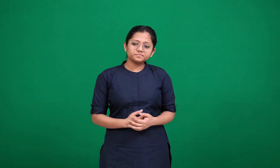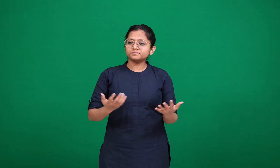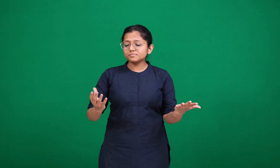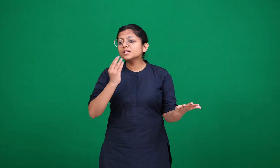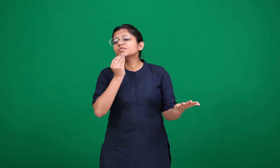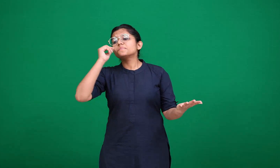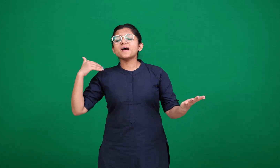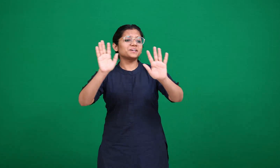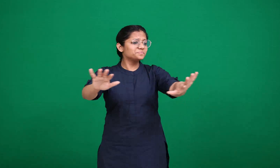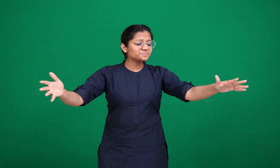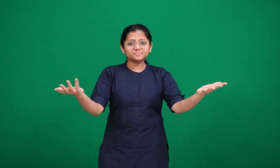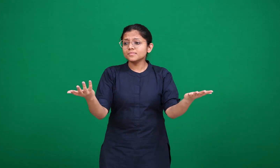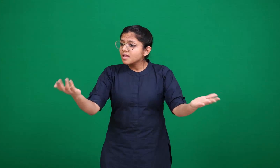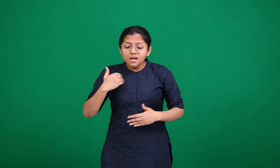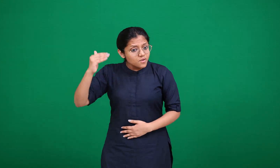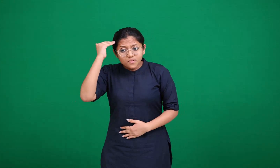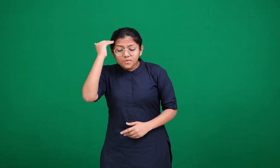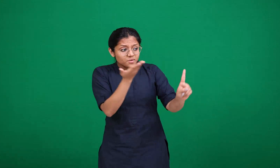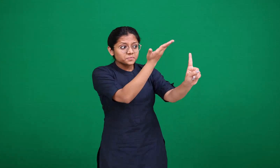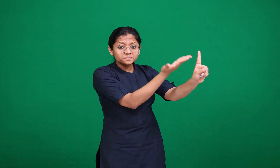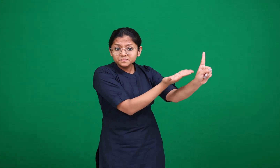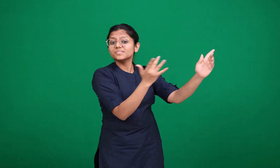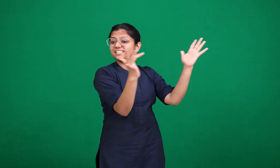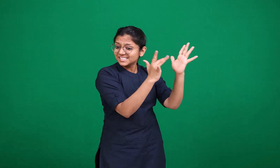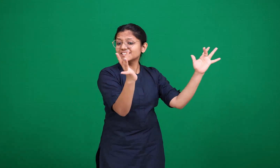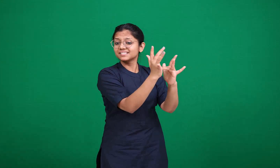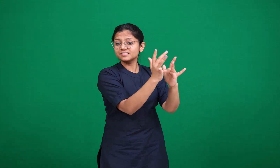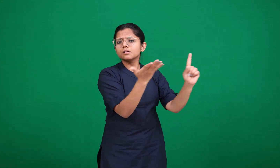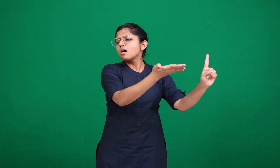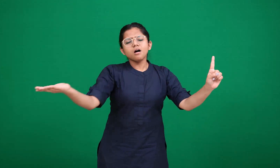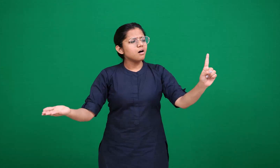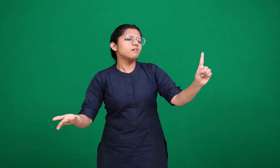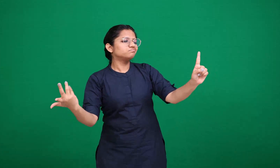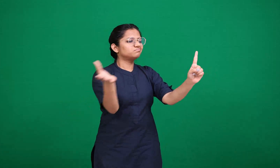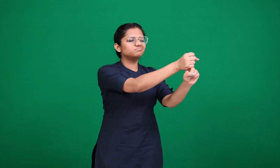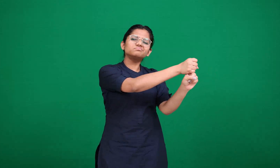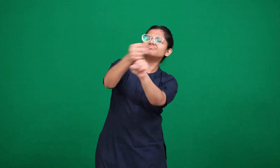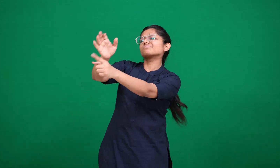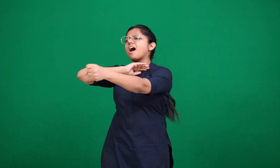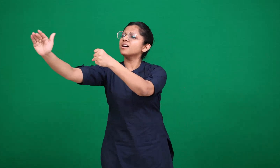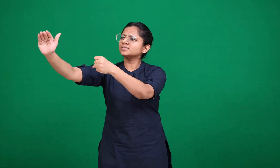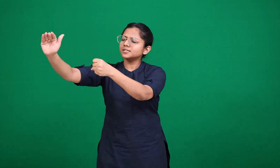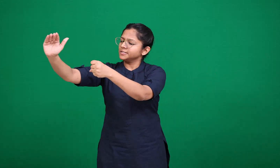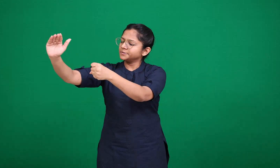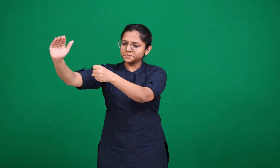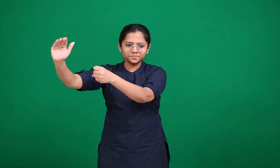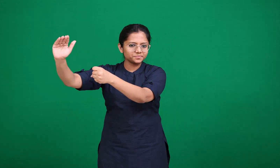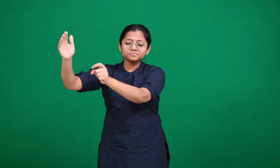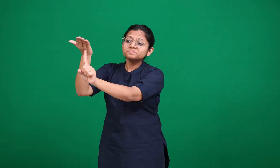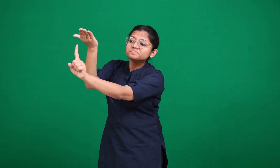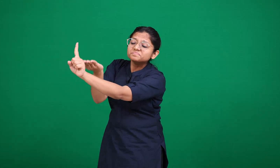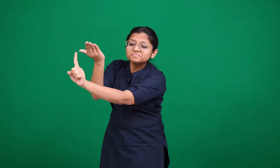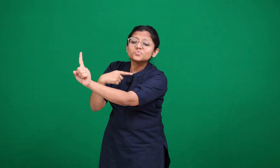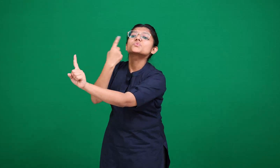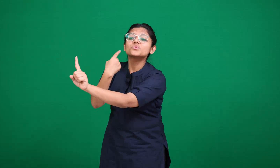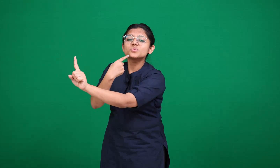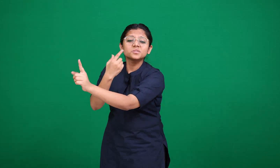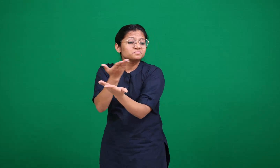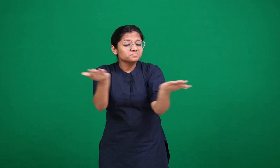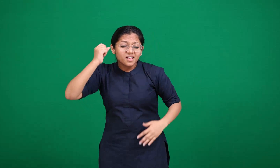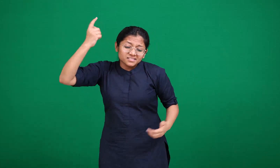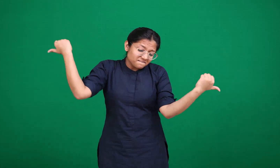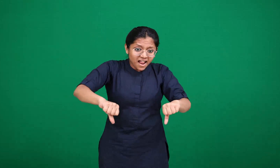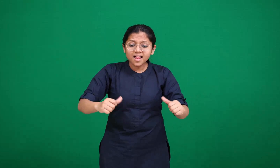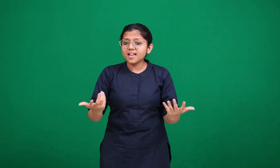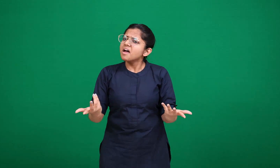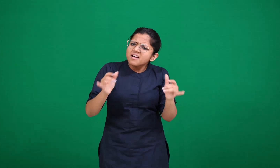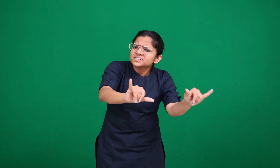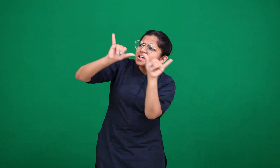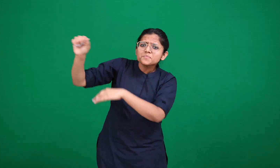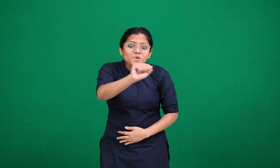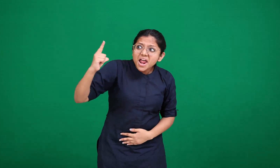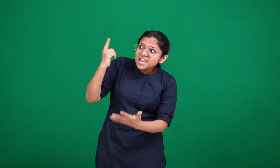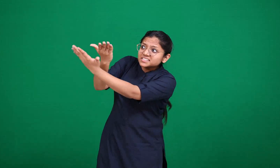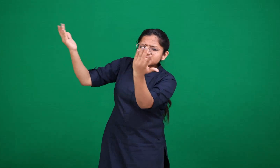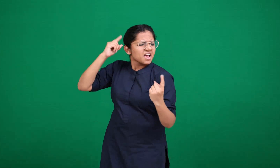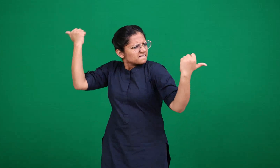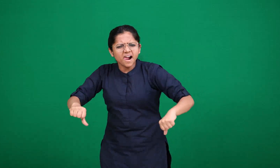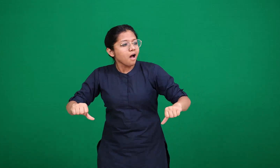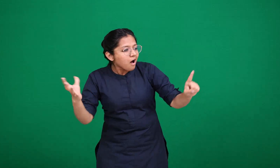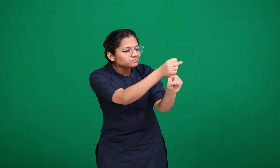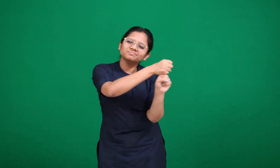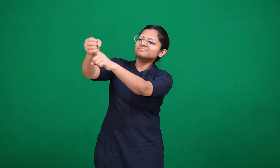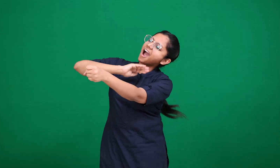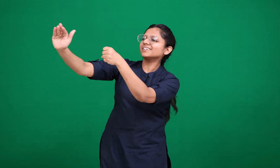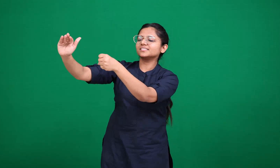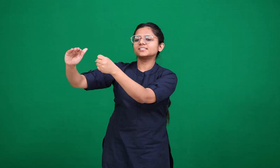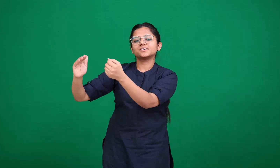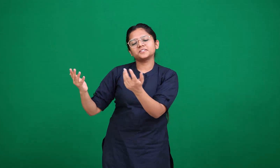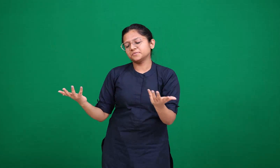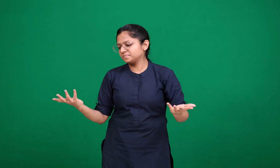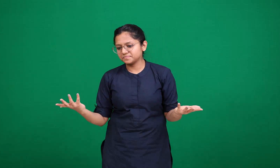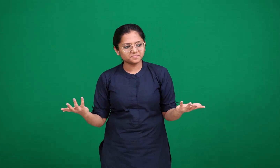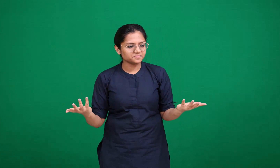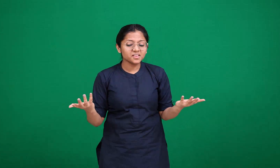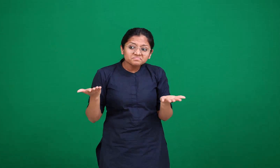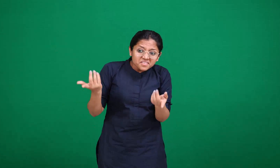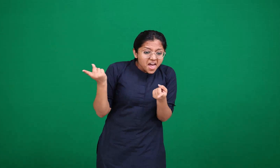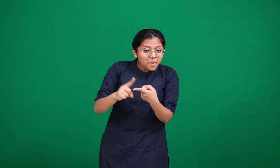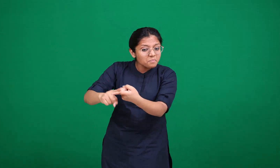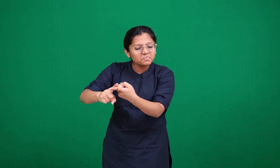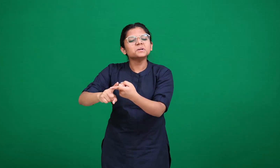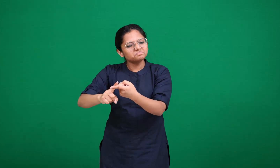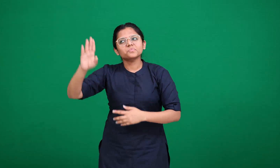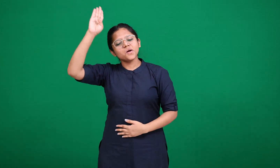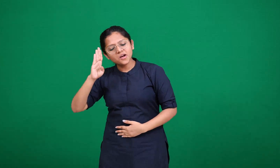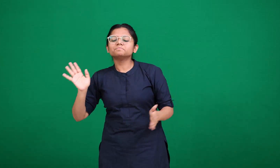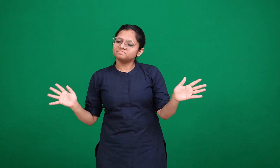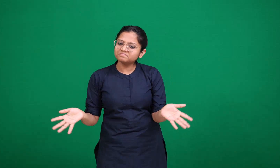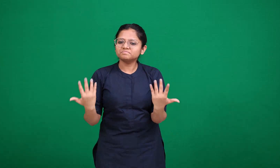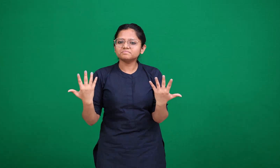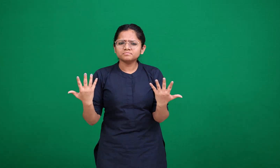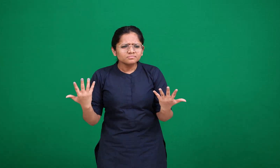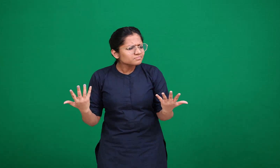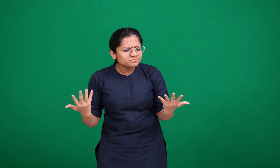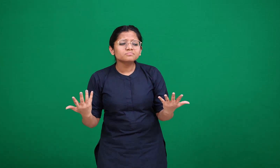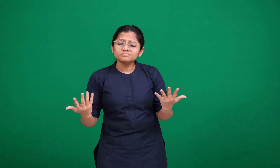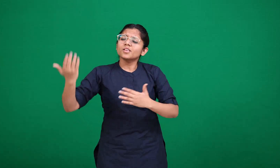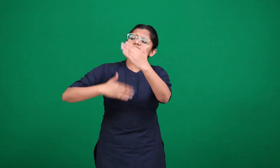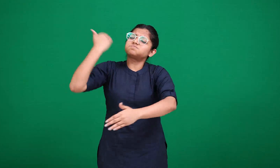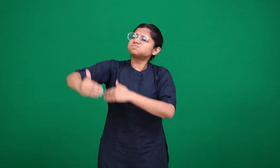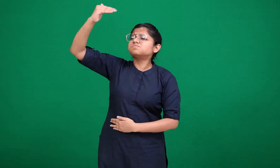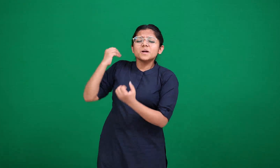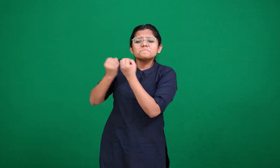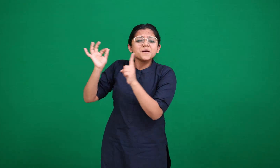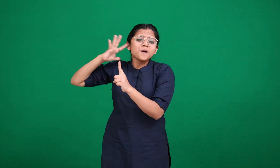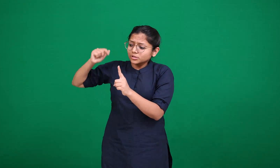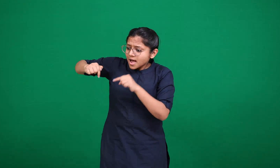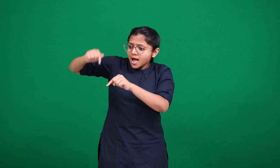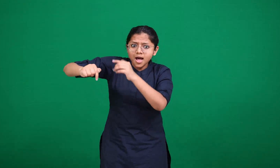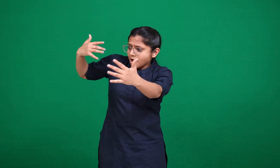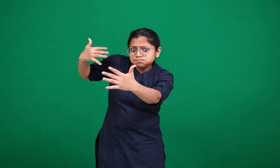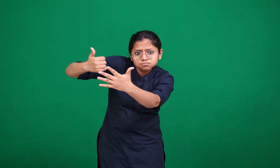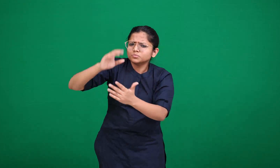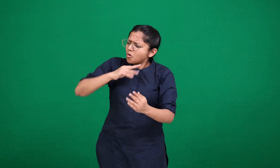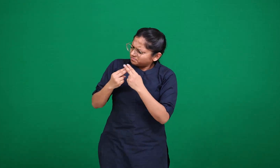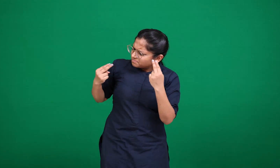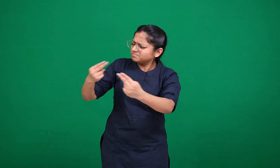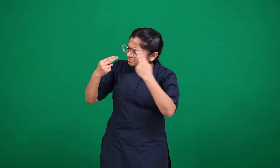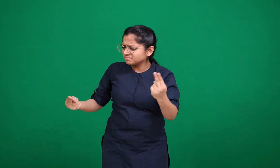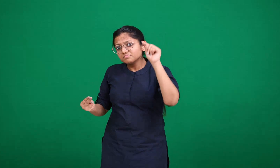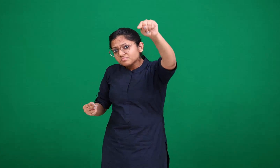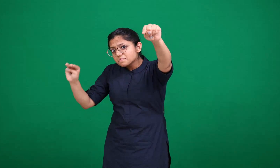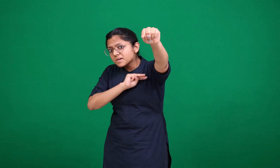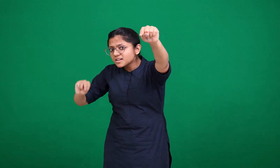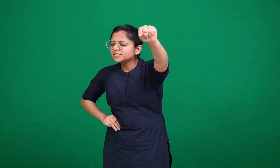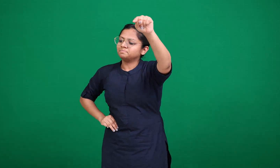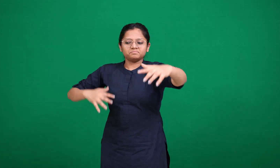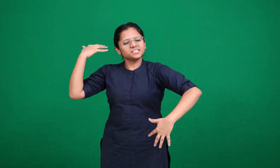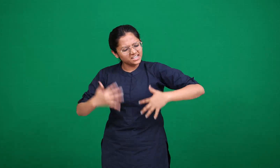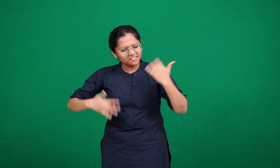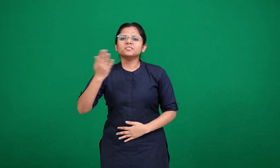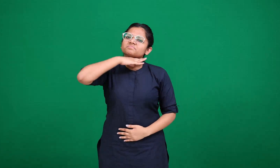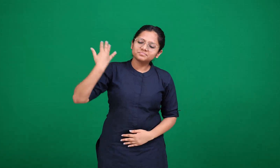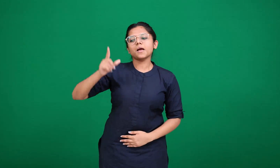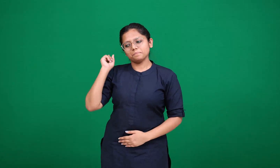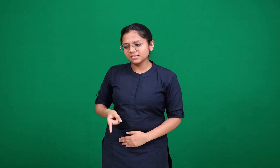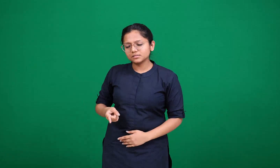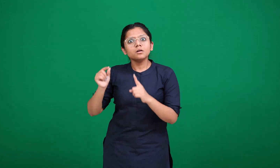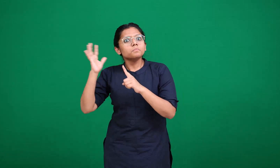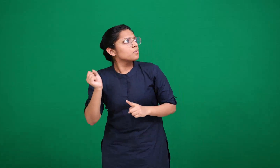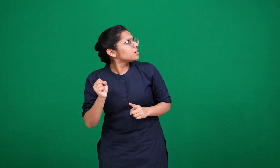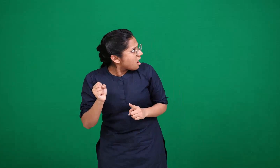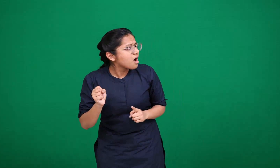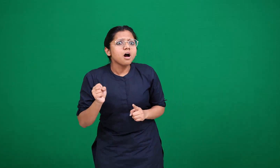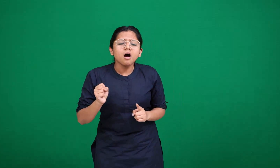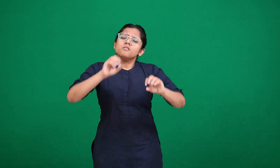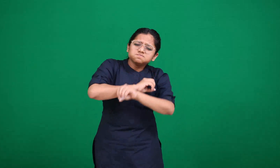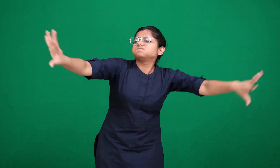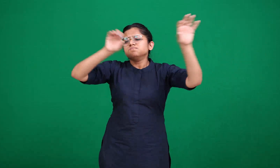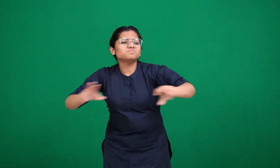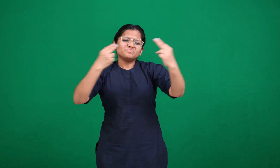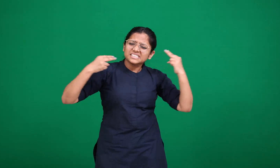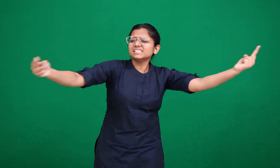And now, brothers, I know that you acted in ignorance, as did your leaders. But in this way God has fulfilled what He foretold through all the prophets, saying that His Christ would suffer.